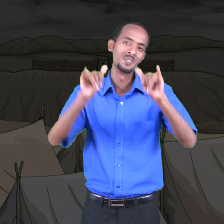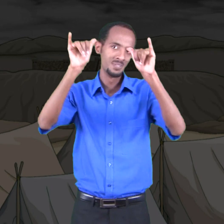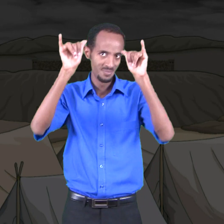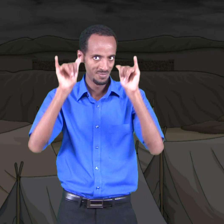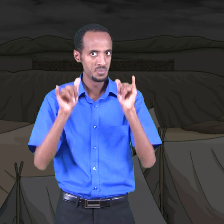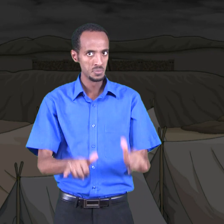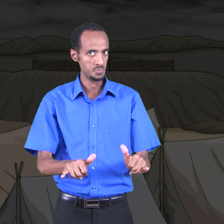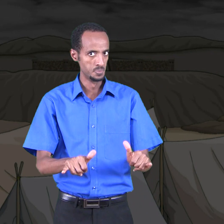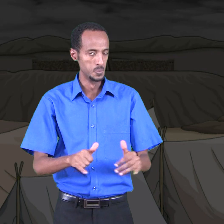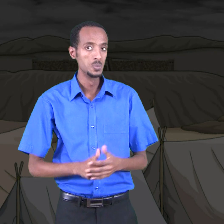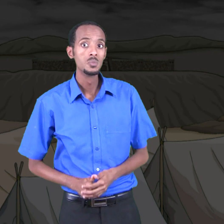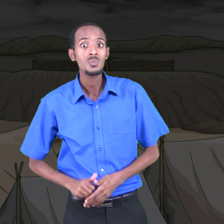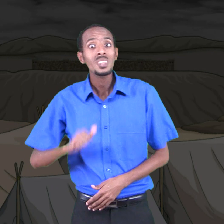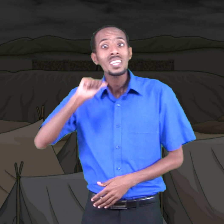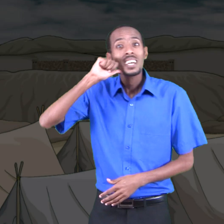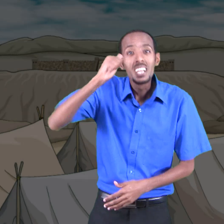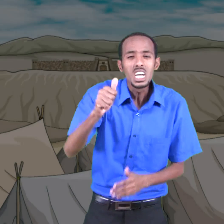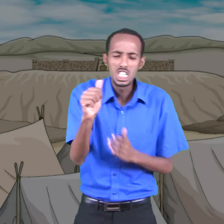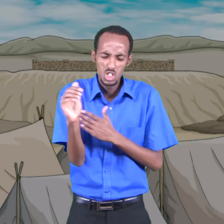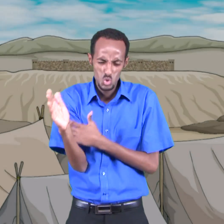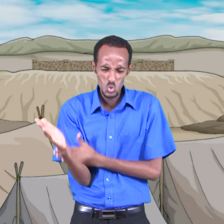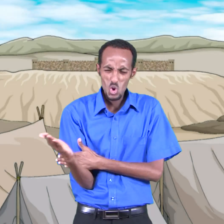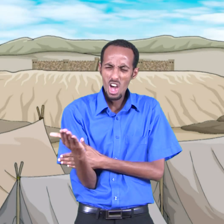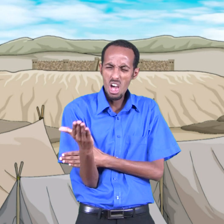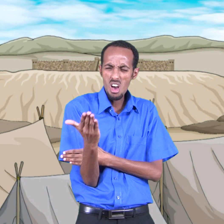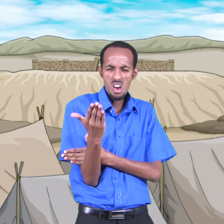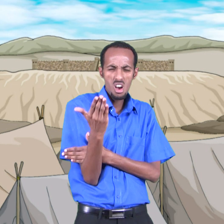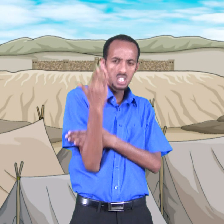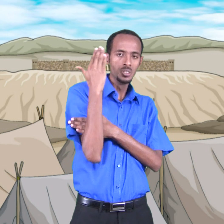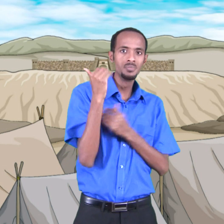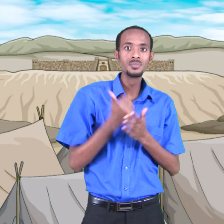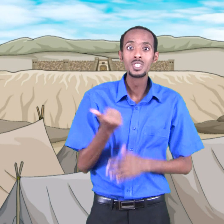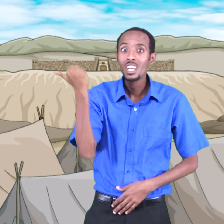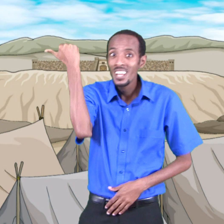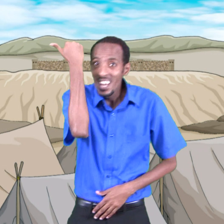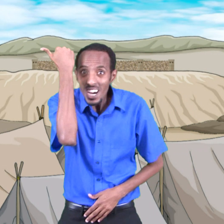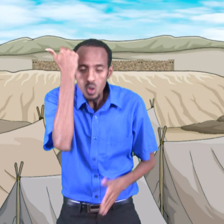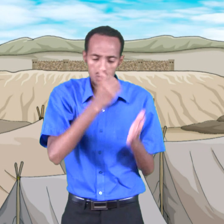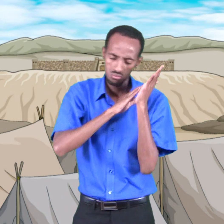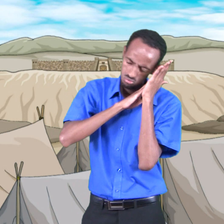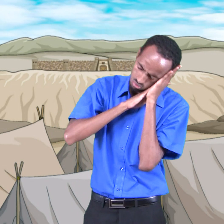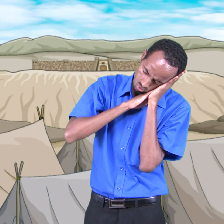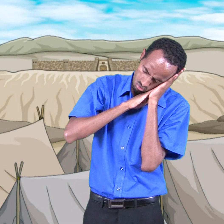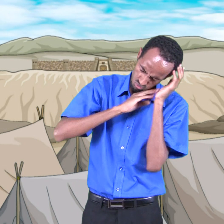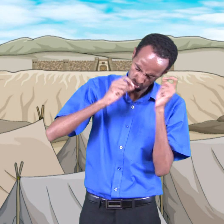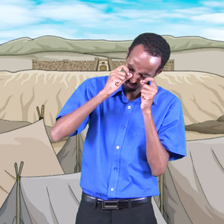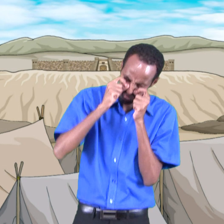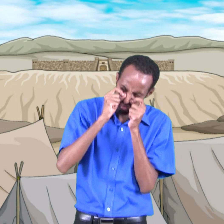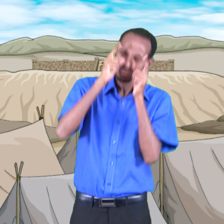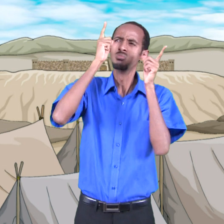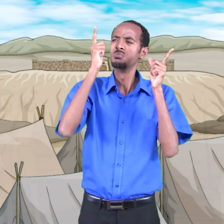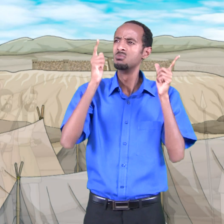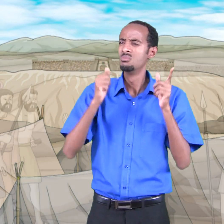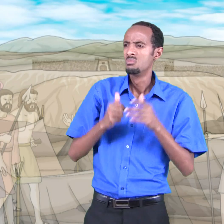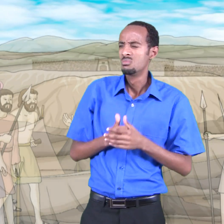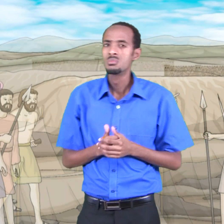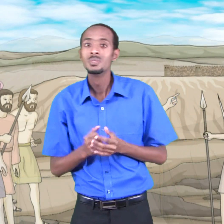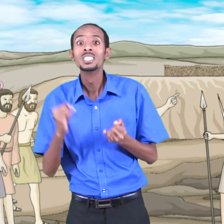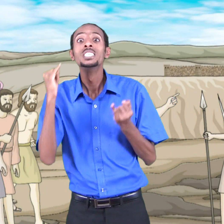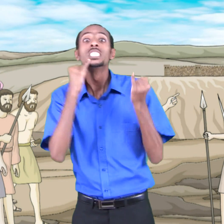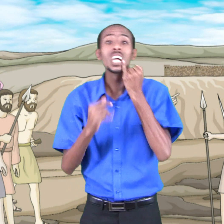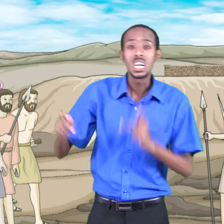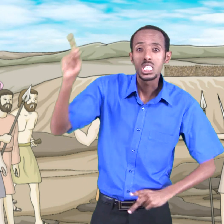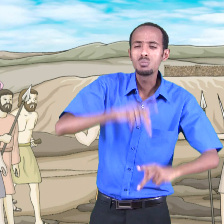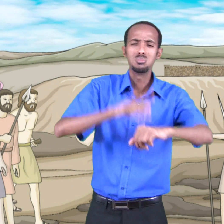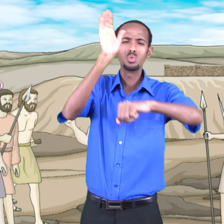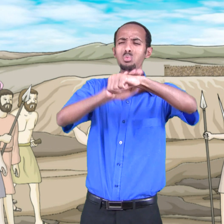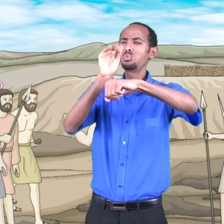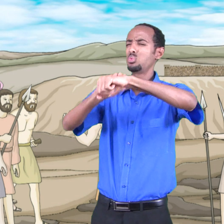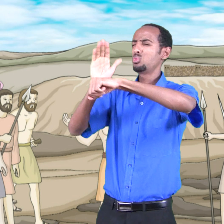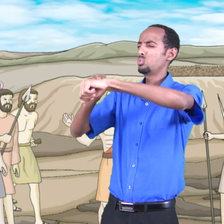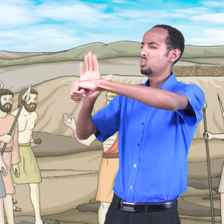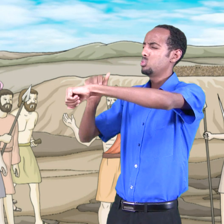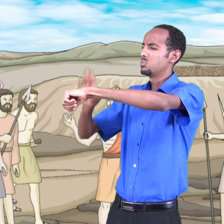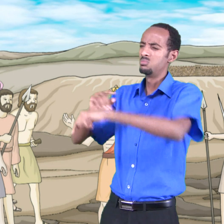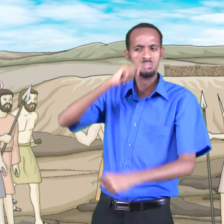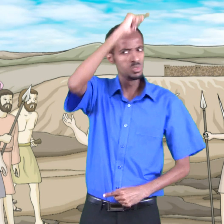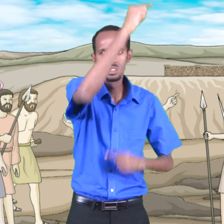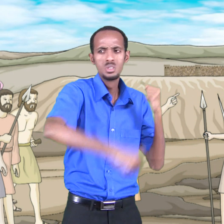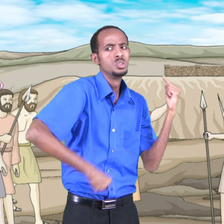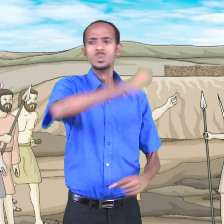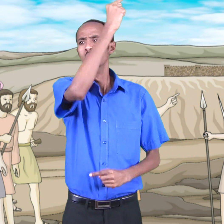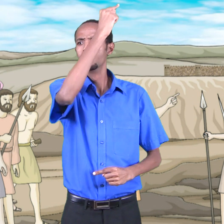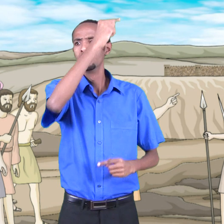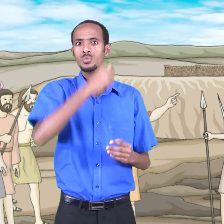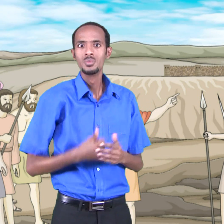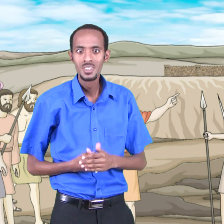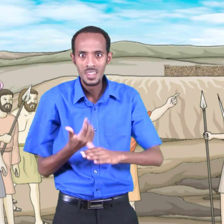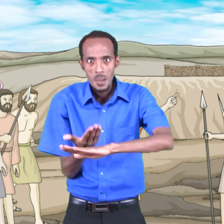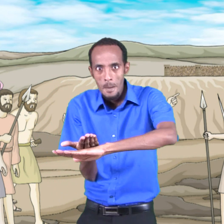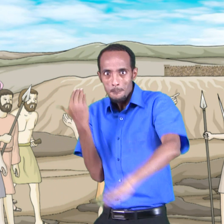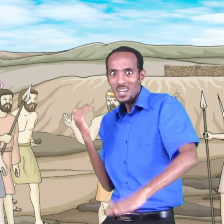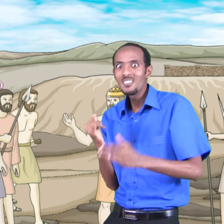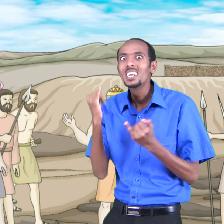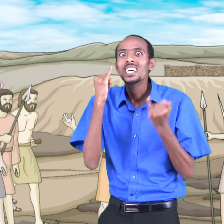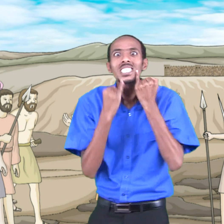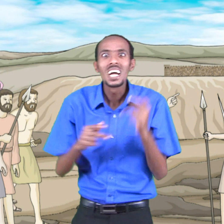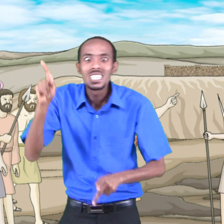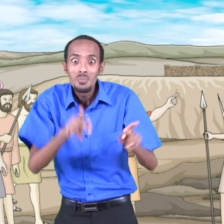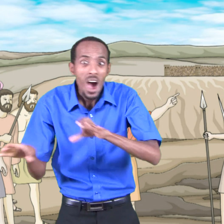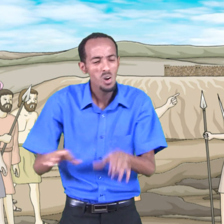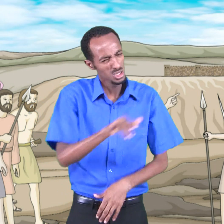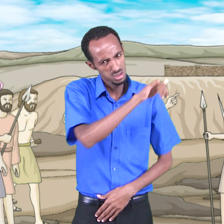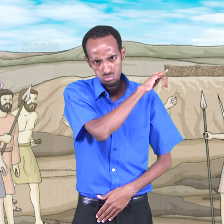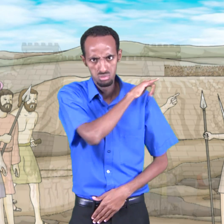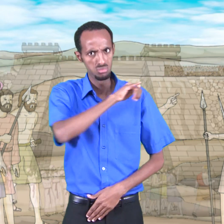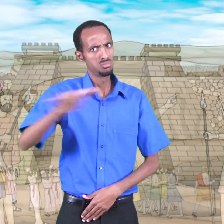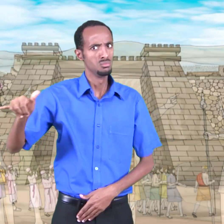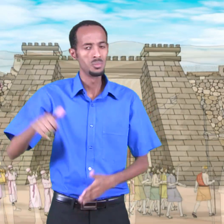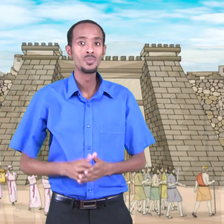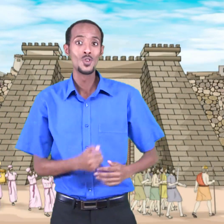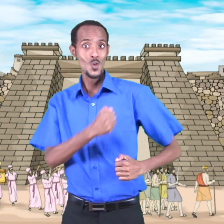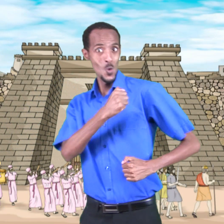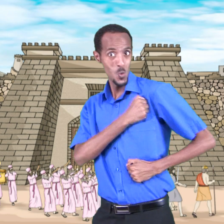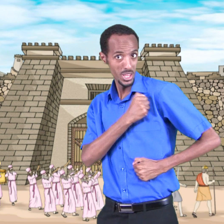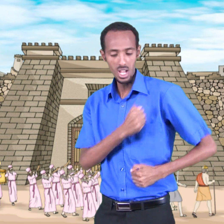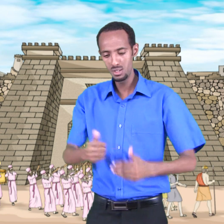Joshua got up early the next morning, and the priests took the ark of the LORD.